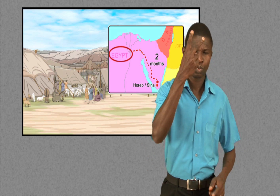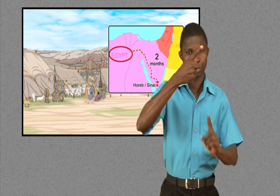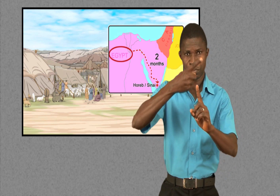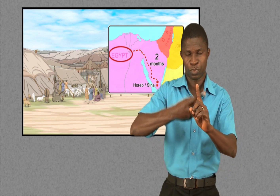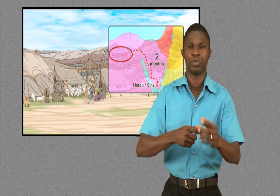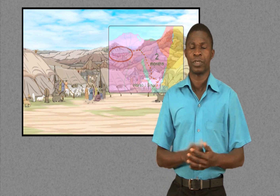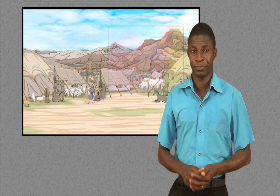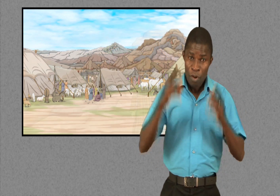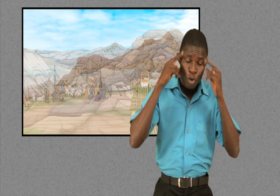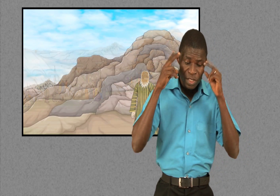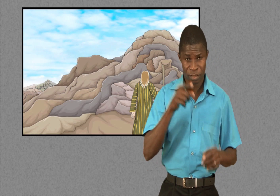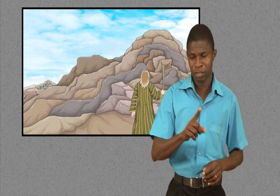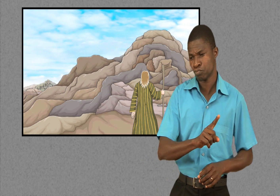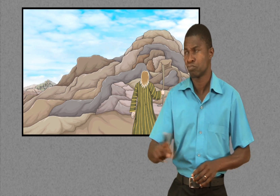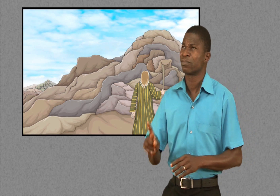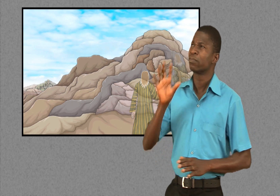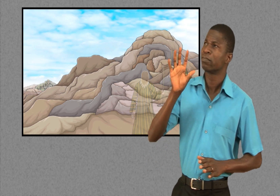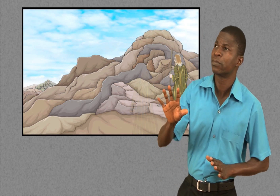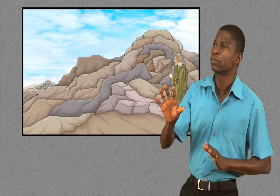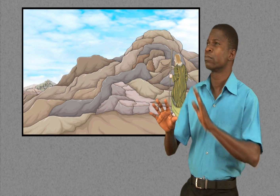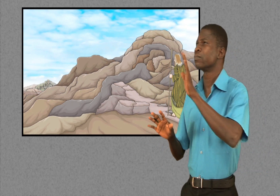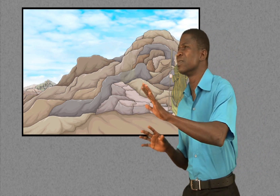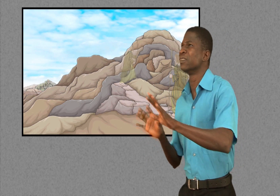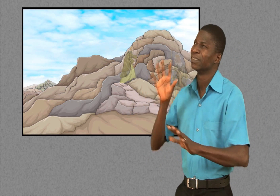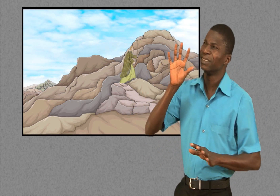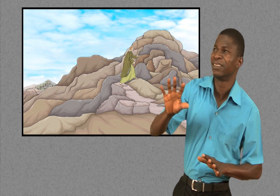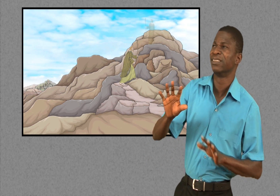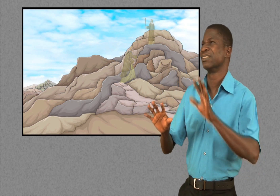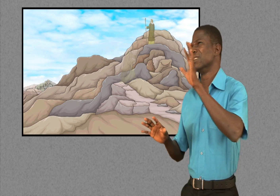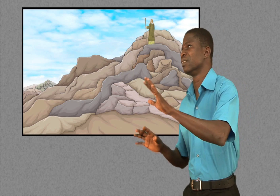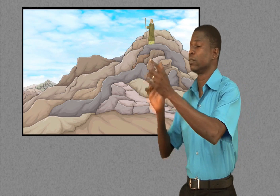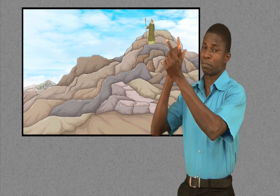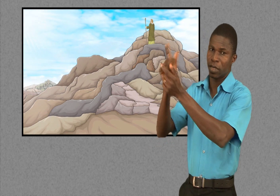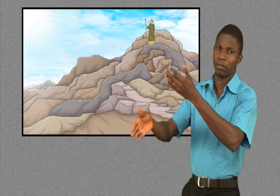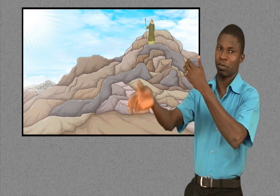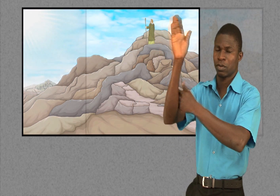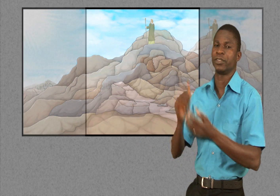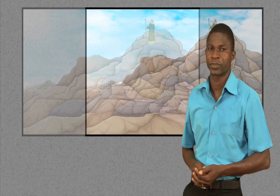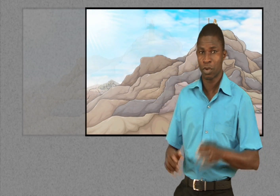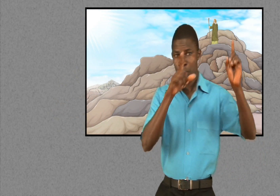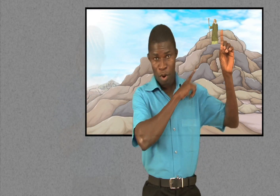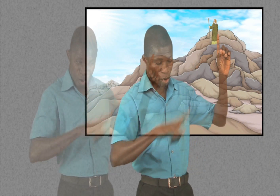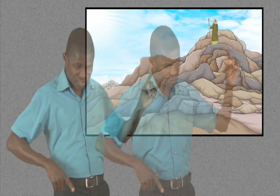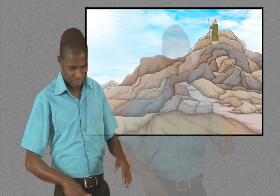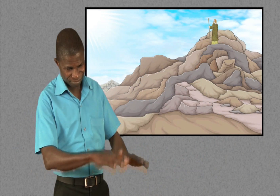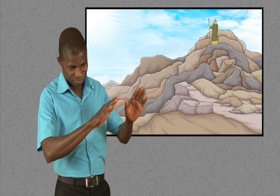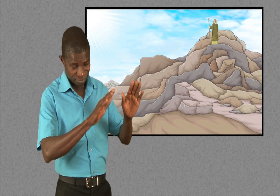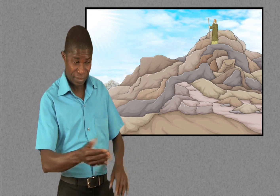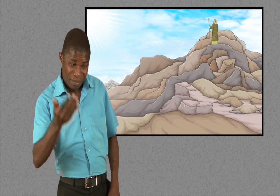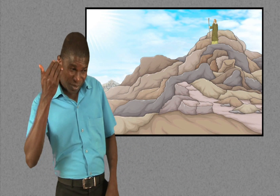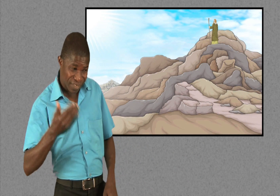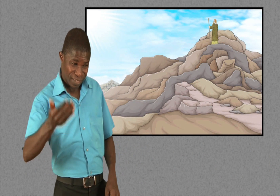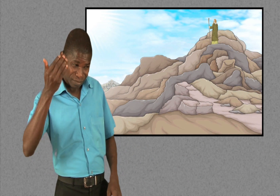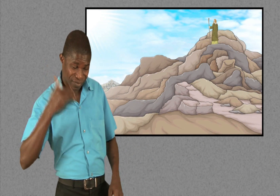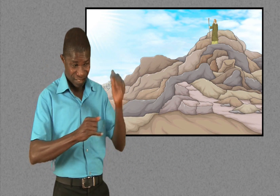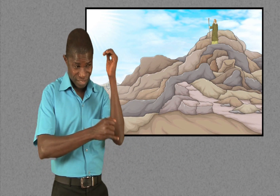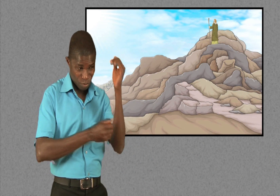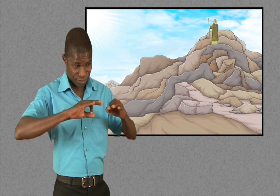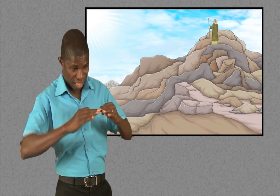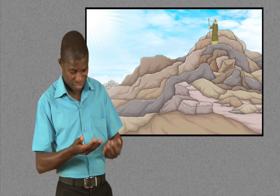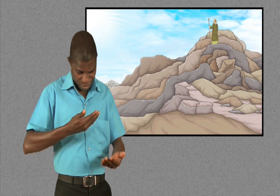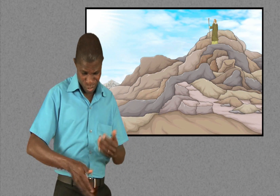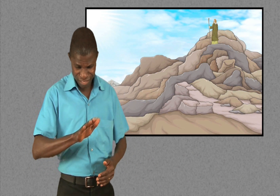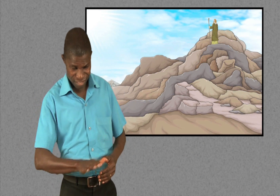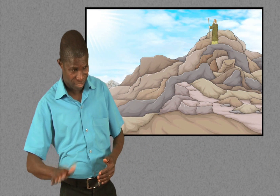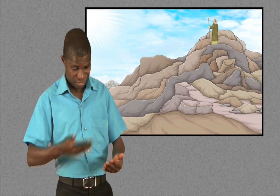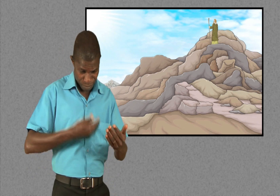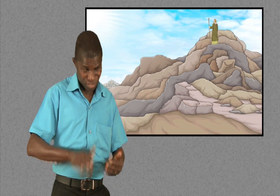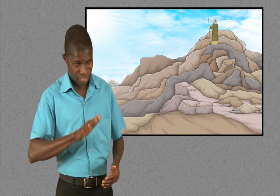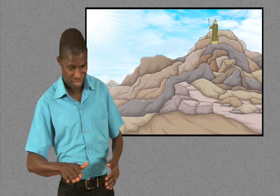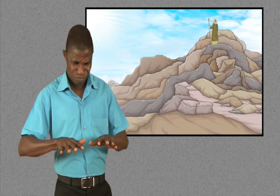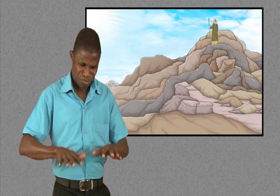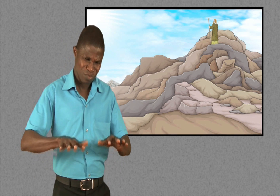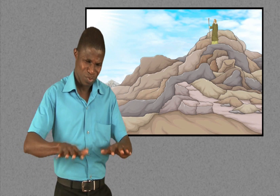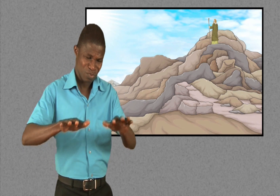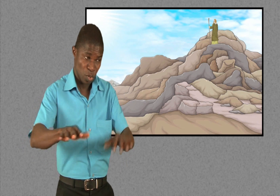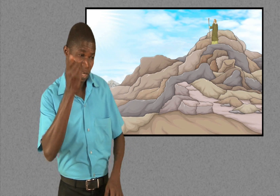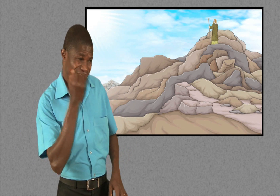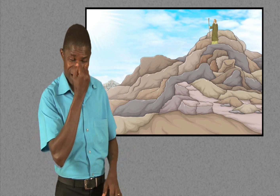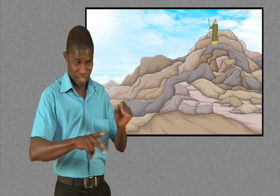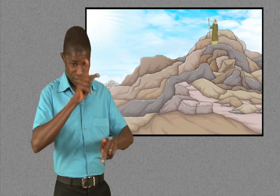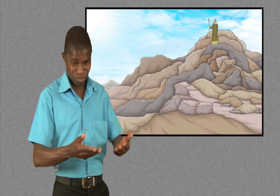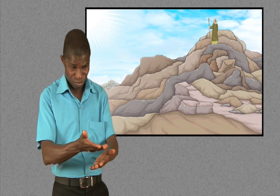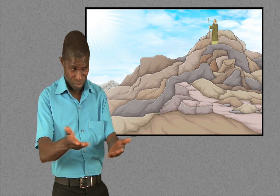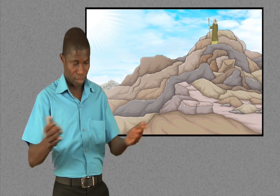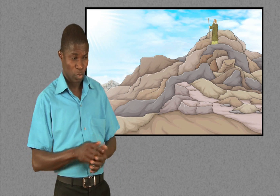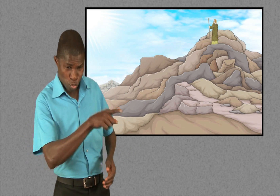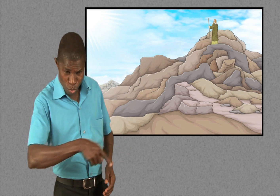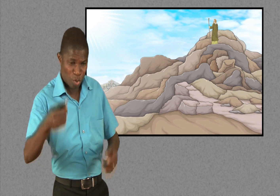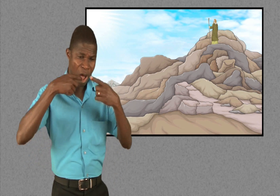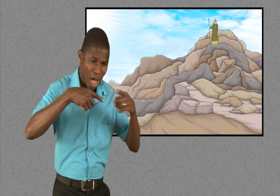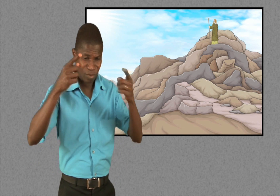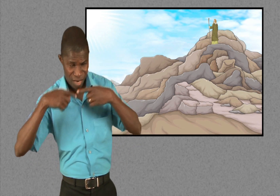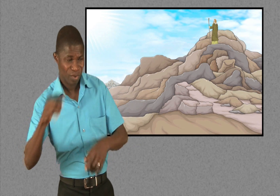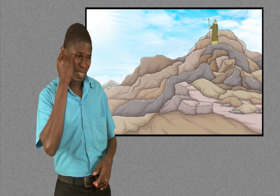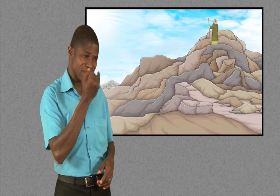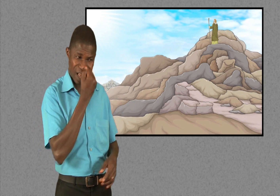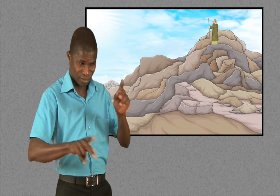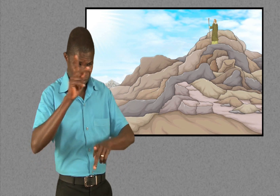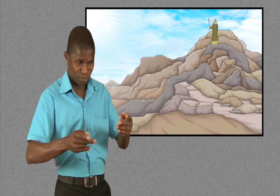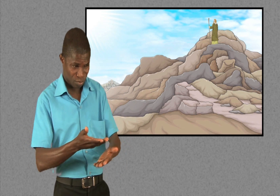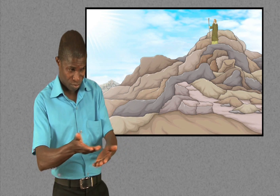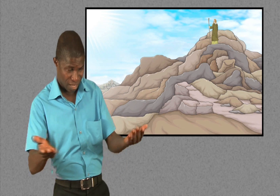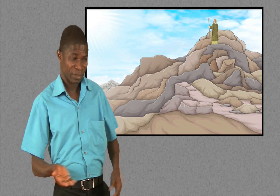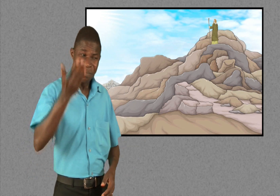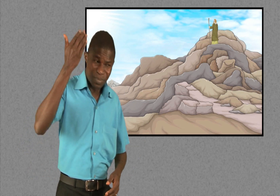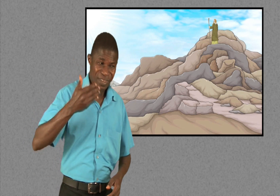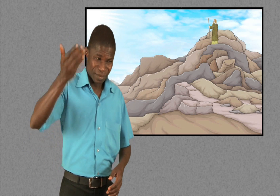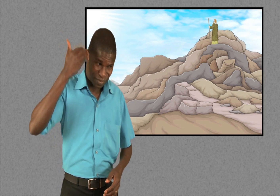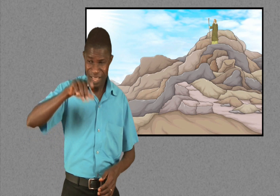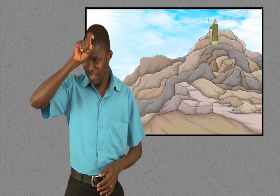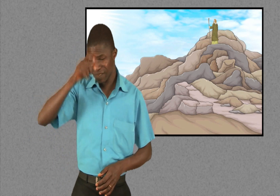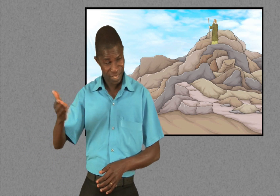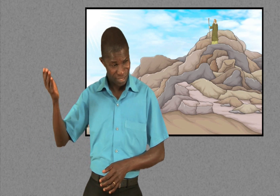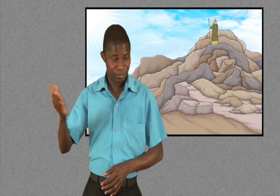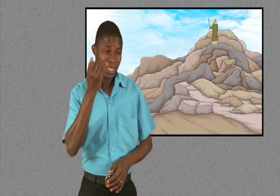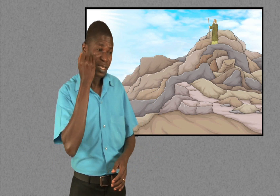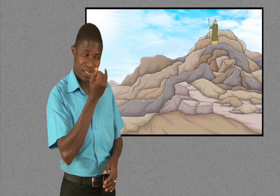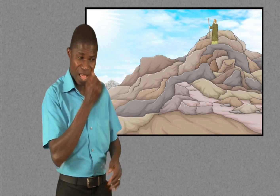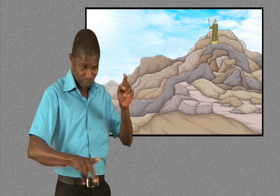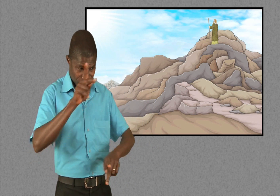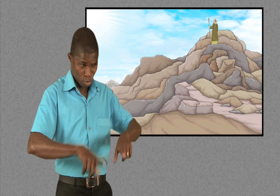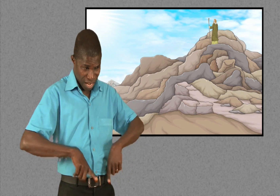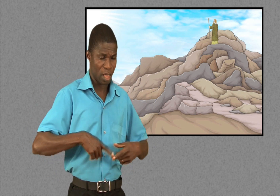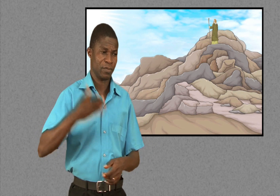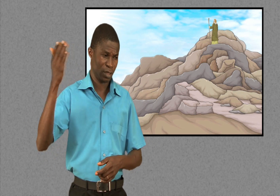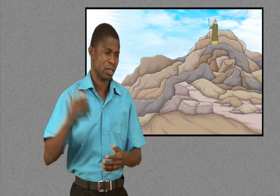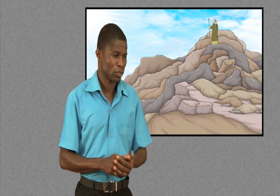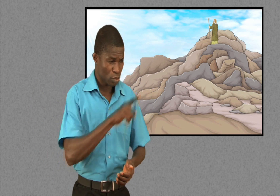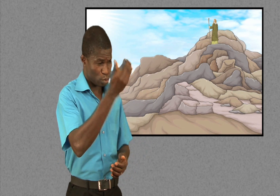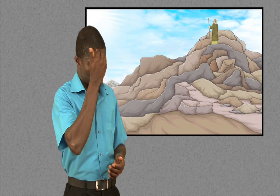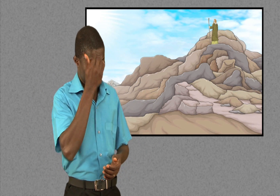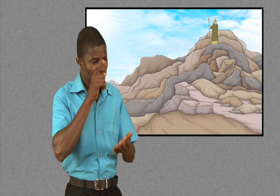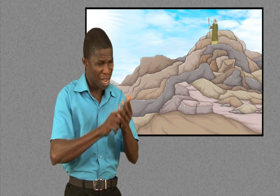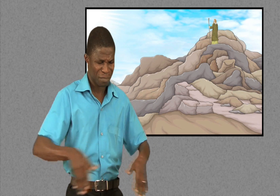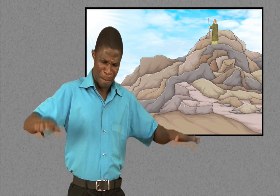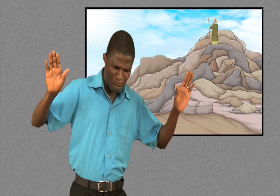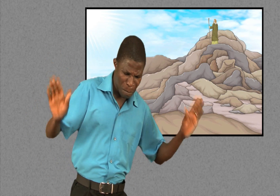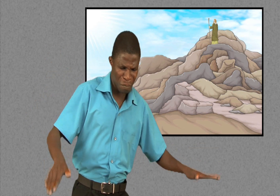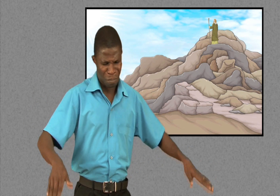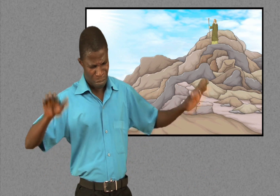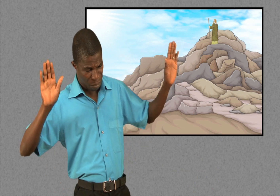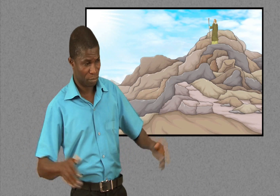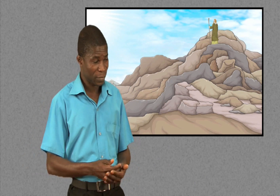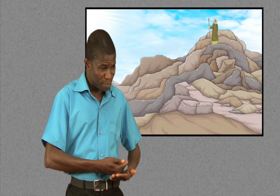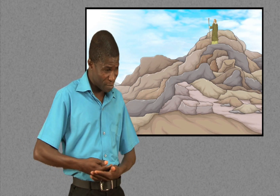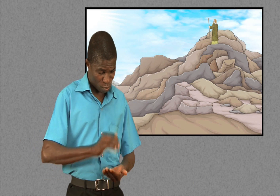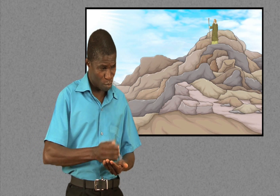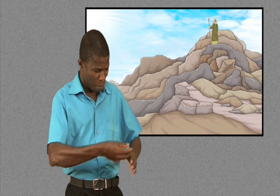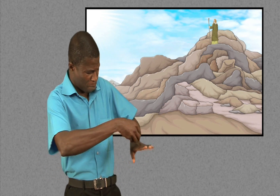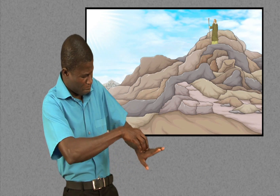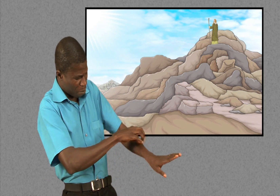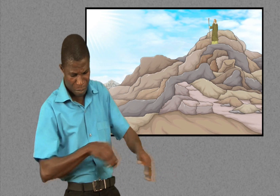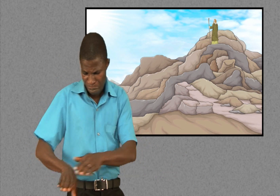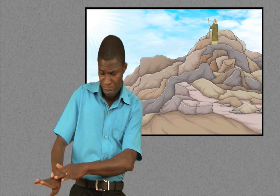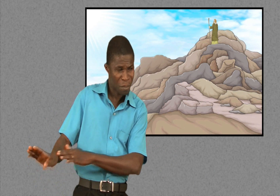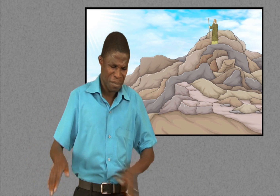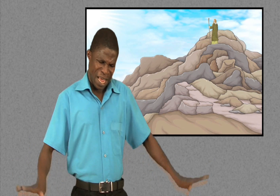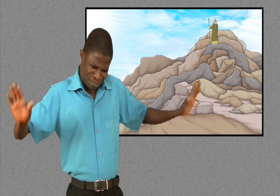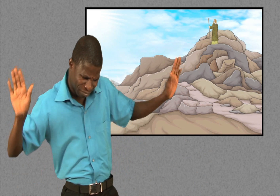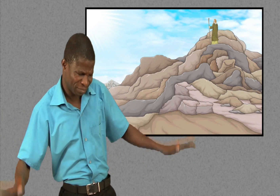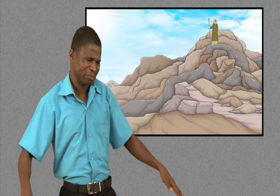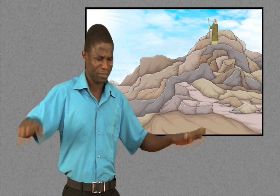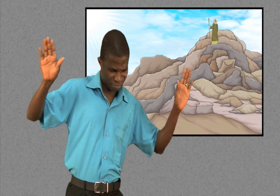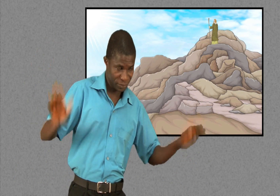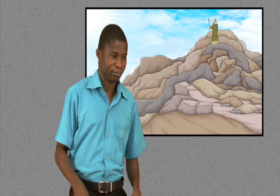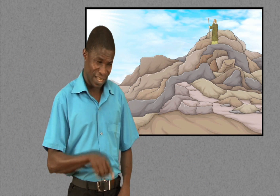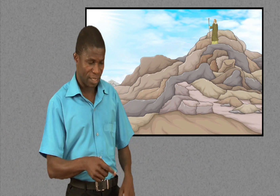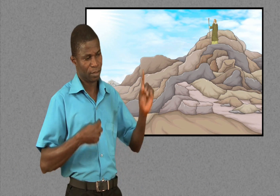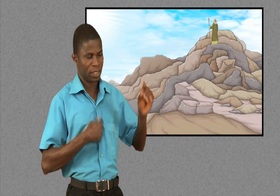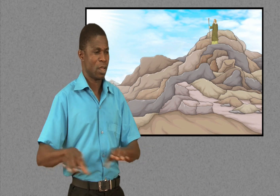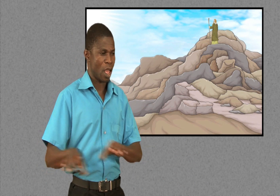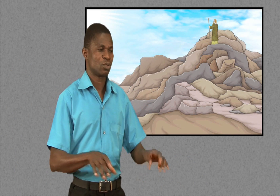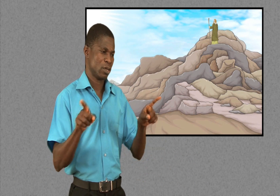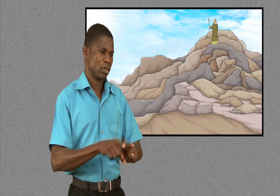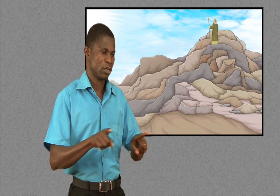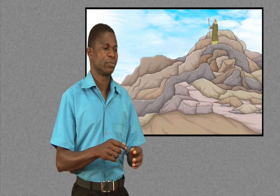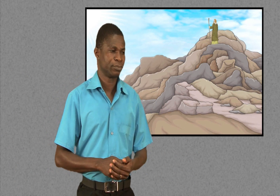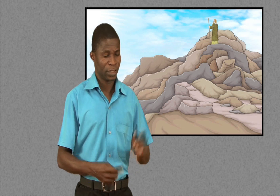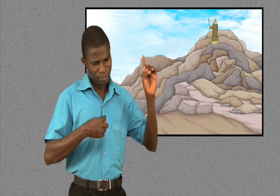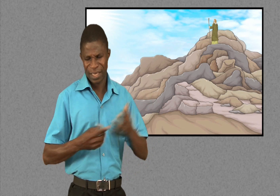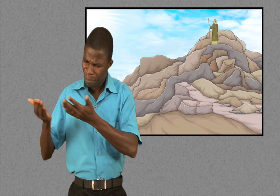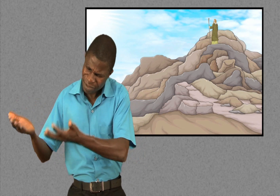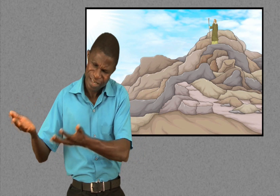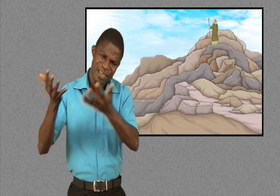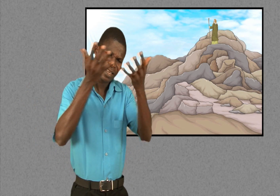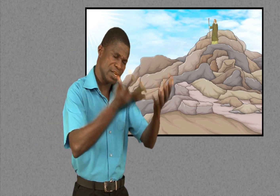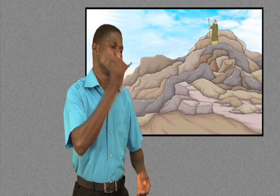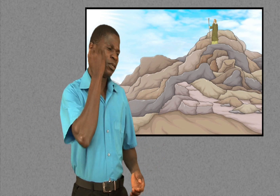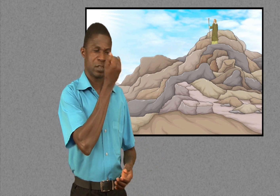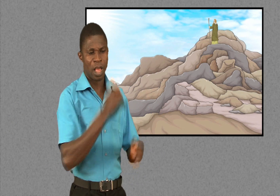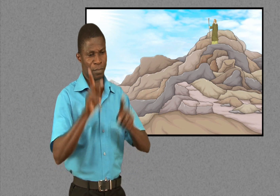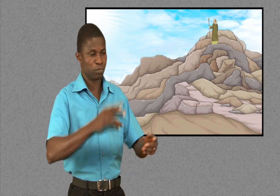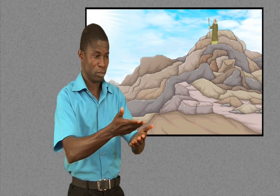Then Moses went up to God, and the LORD called to him from the mountain, “This is what you are to tell the house of Jacob and explain to the sons of Israel: ‘You have seen for yourselves what I did to Egypt, and how I carried you on eagles’ wings and brought you to Myself.